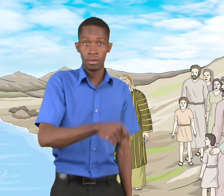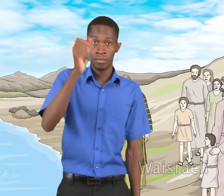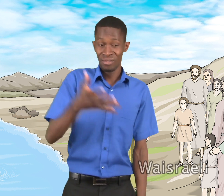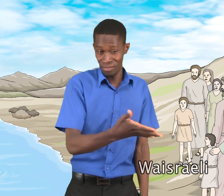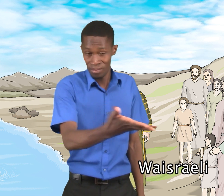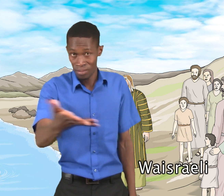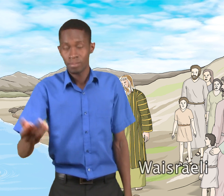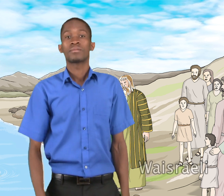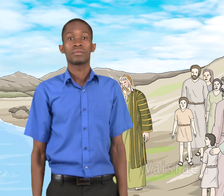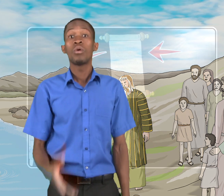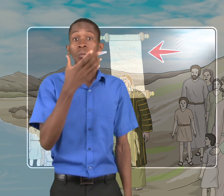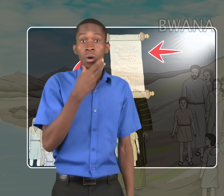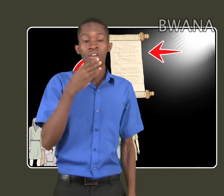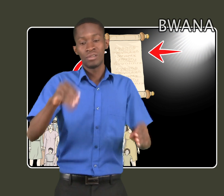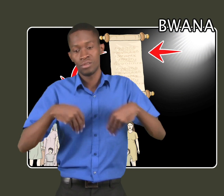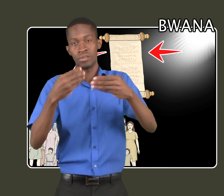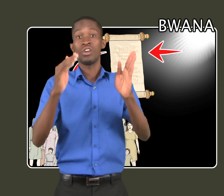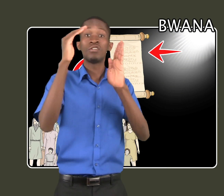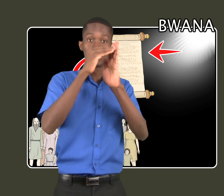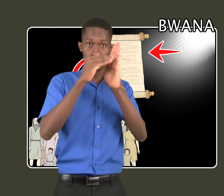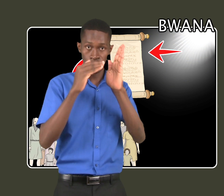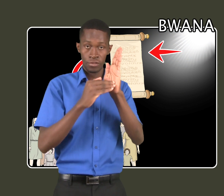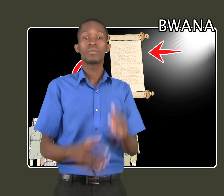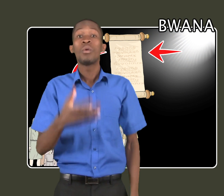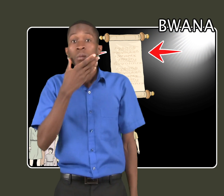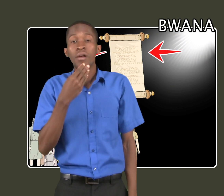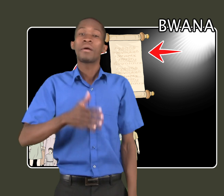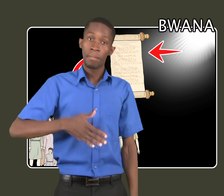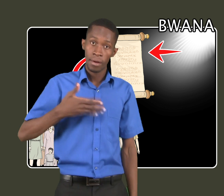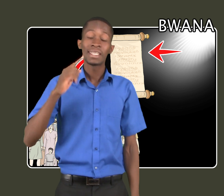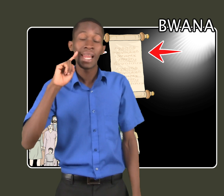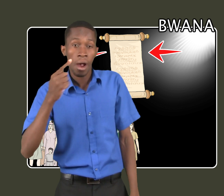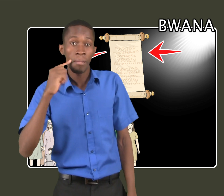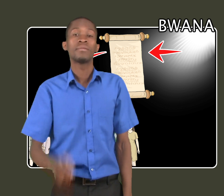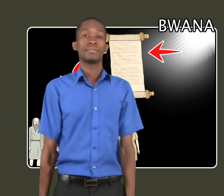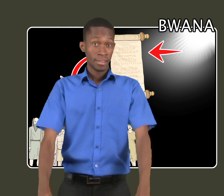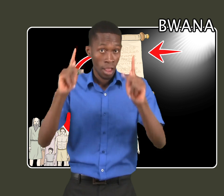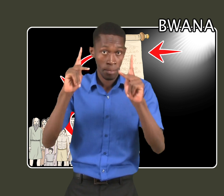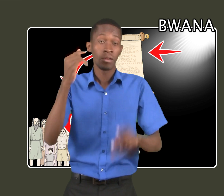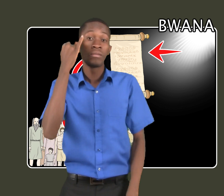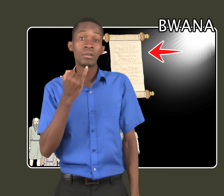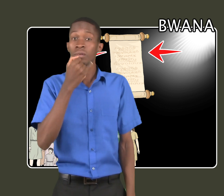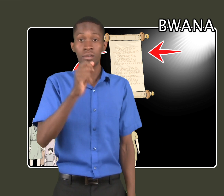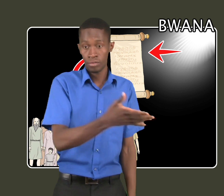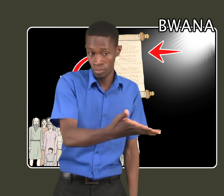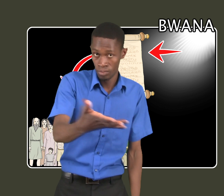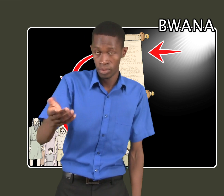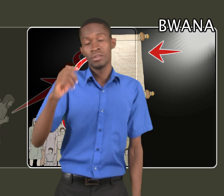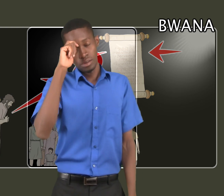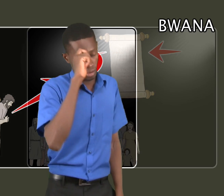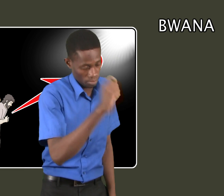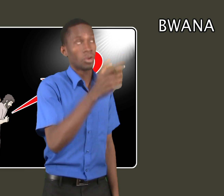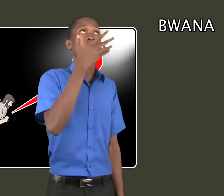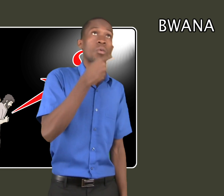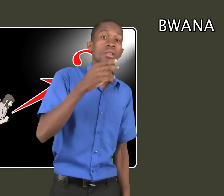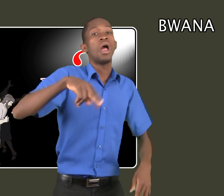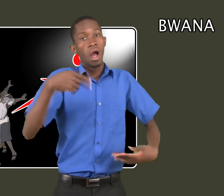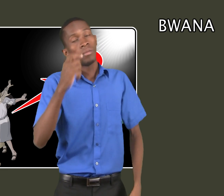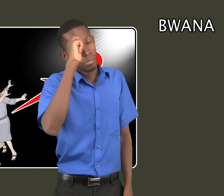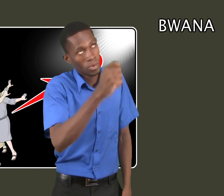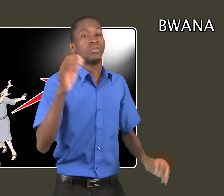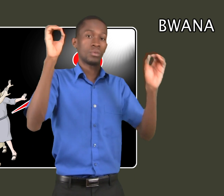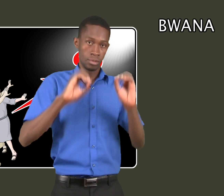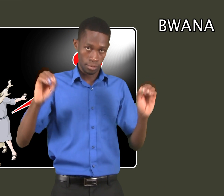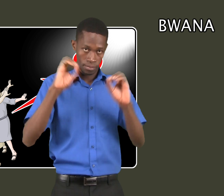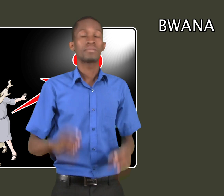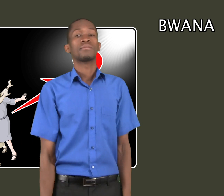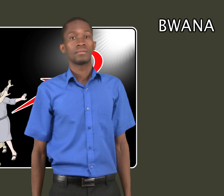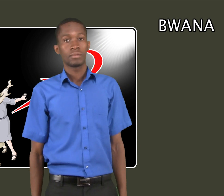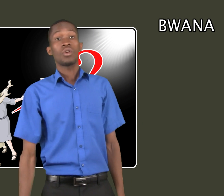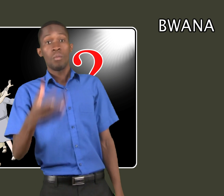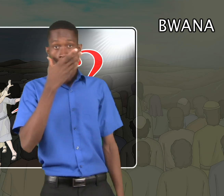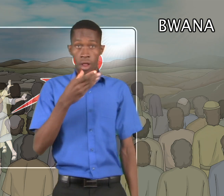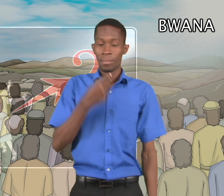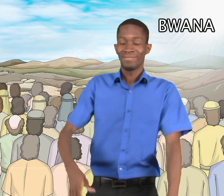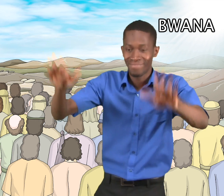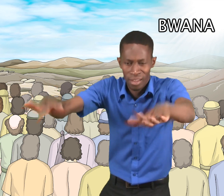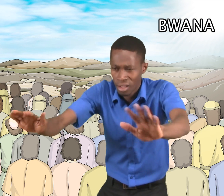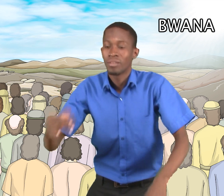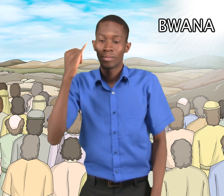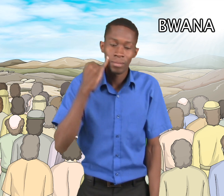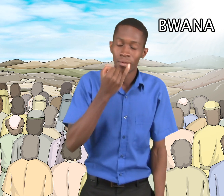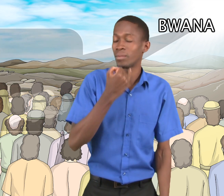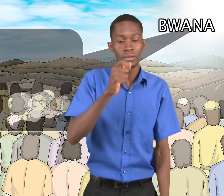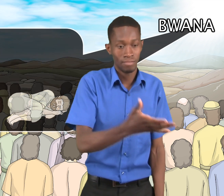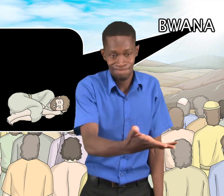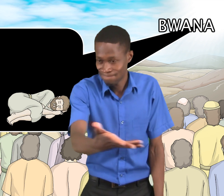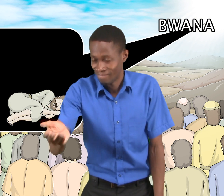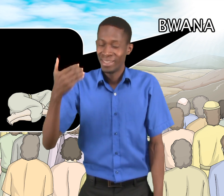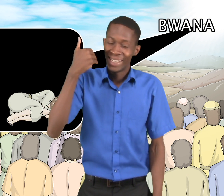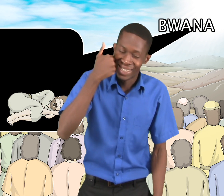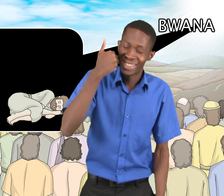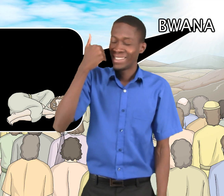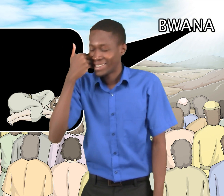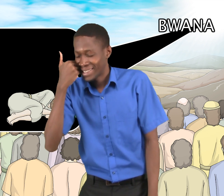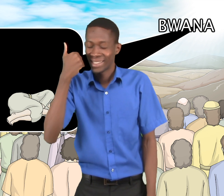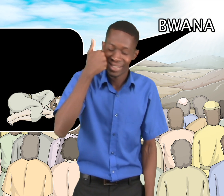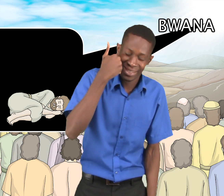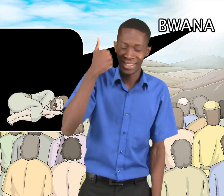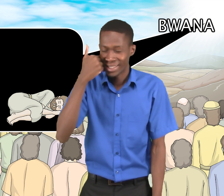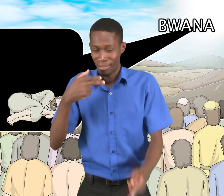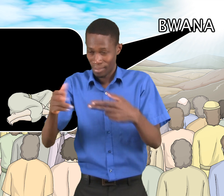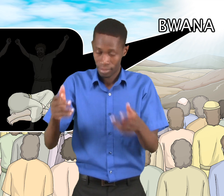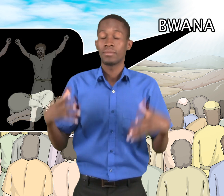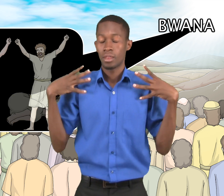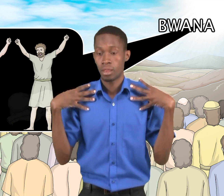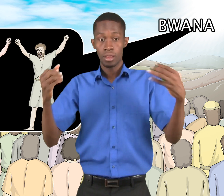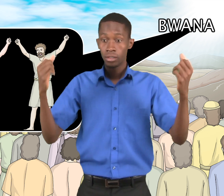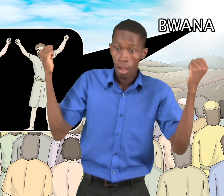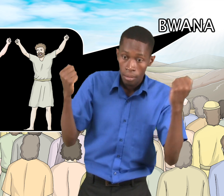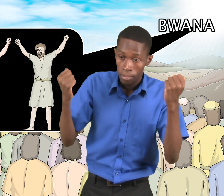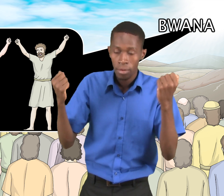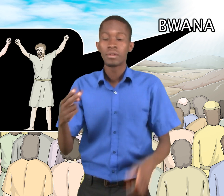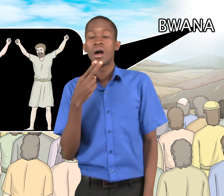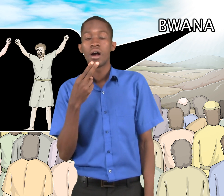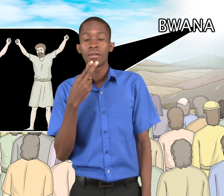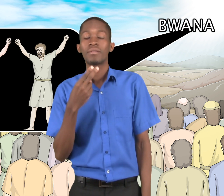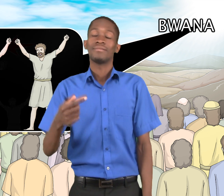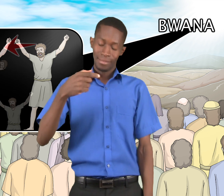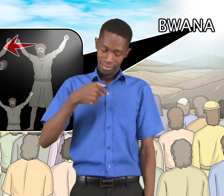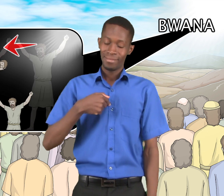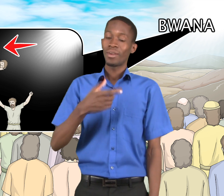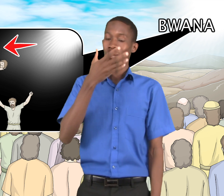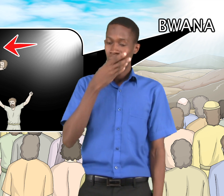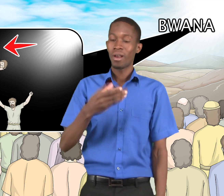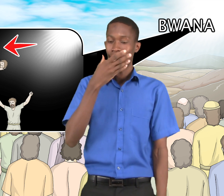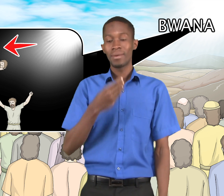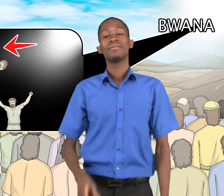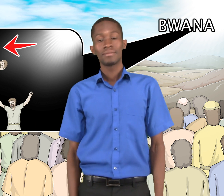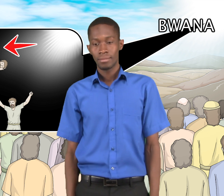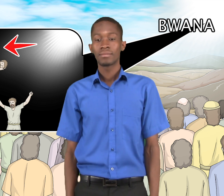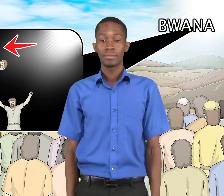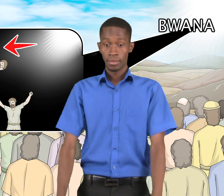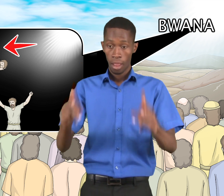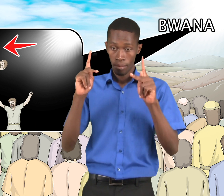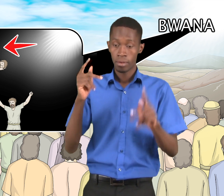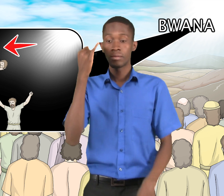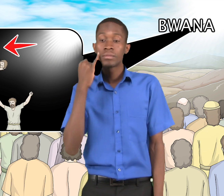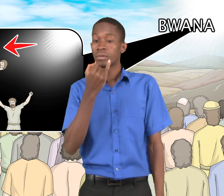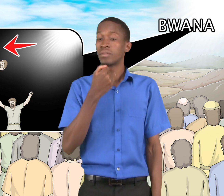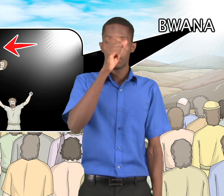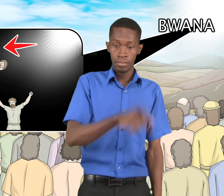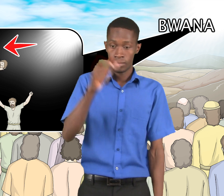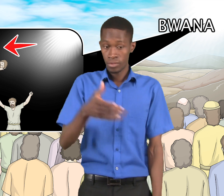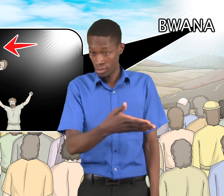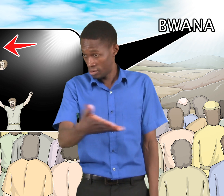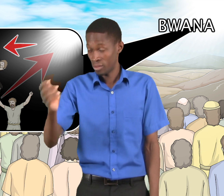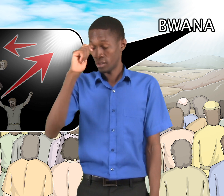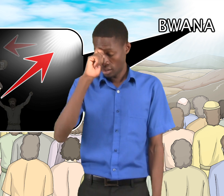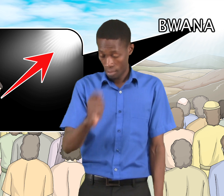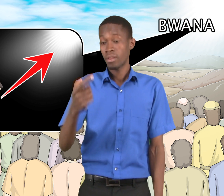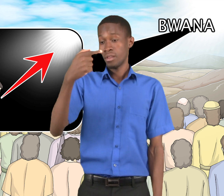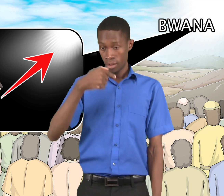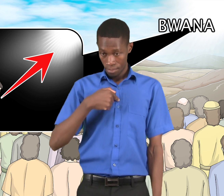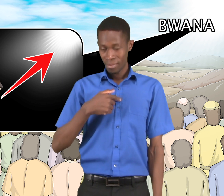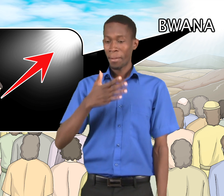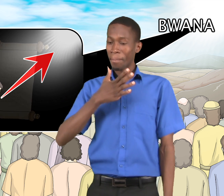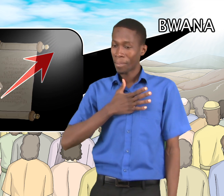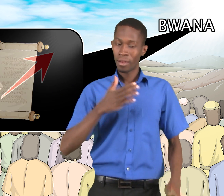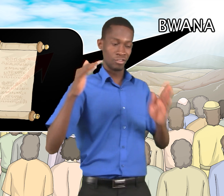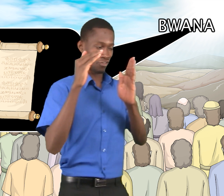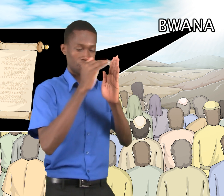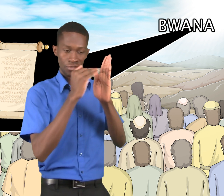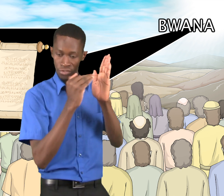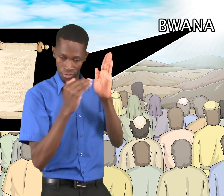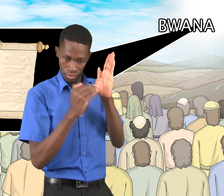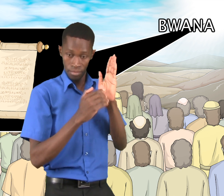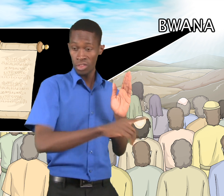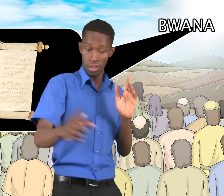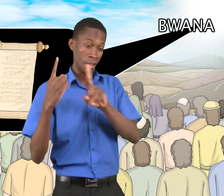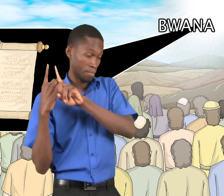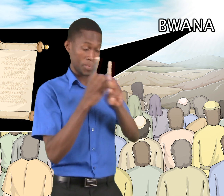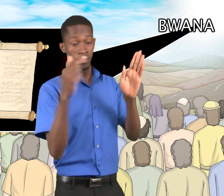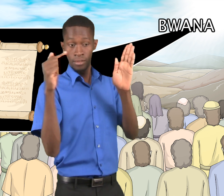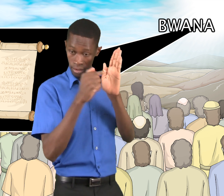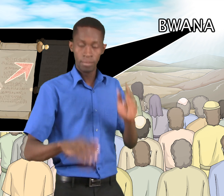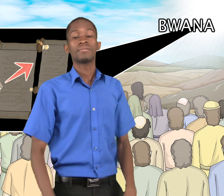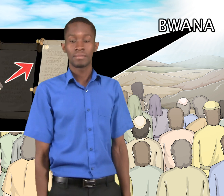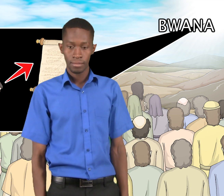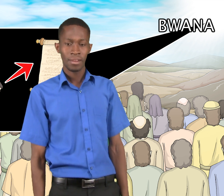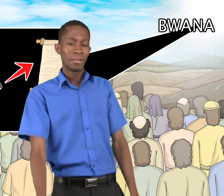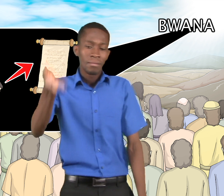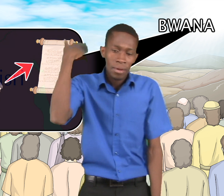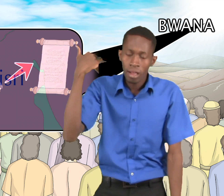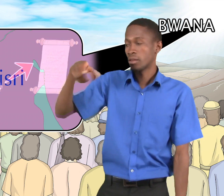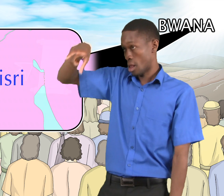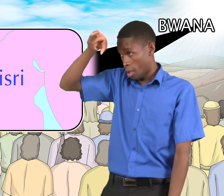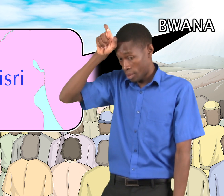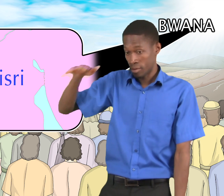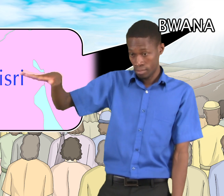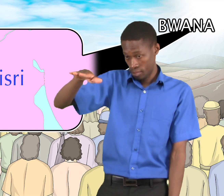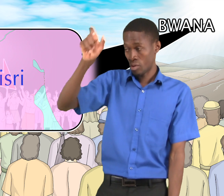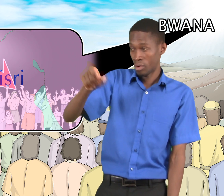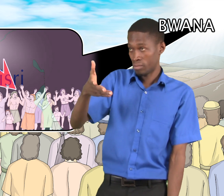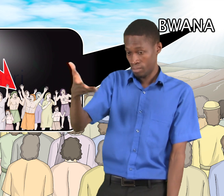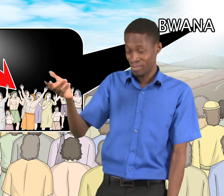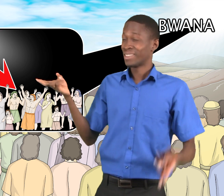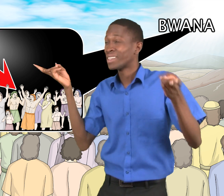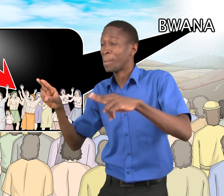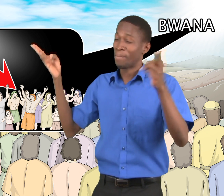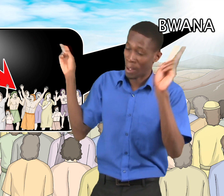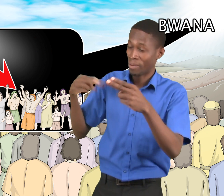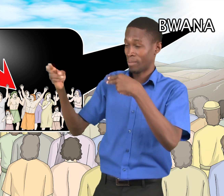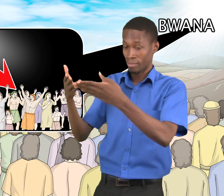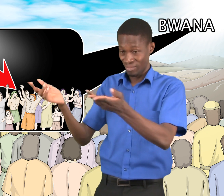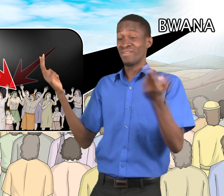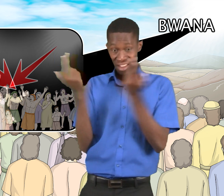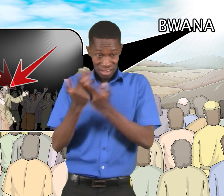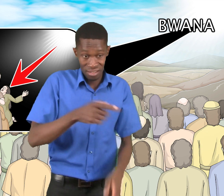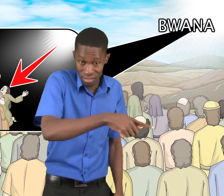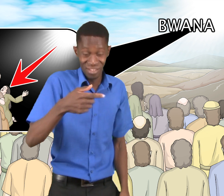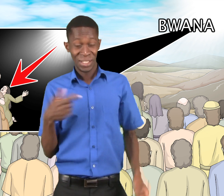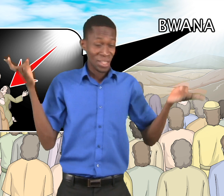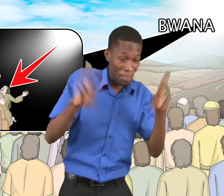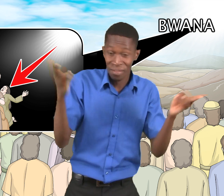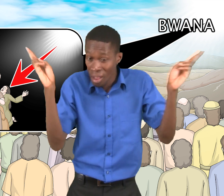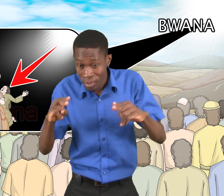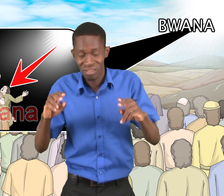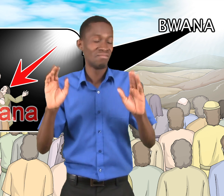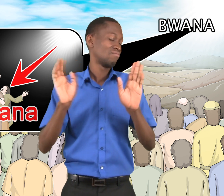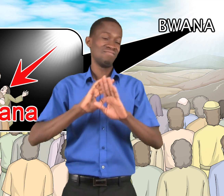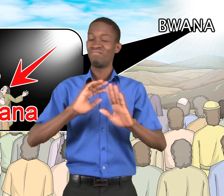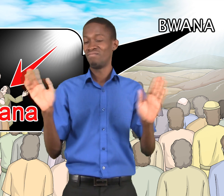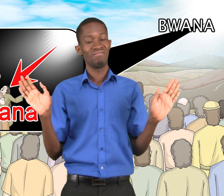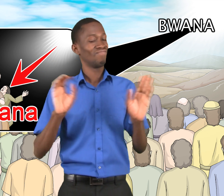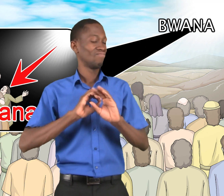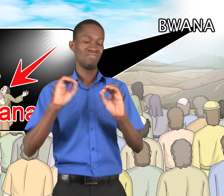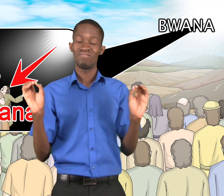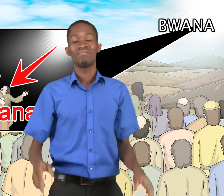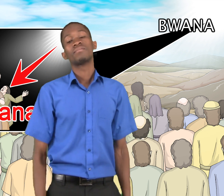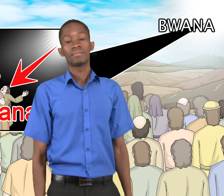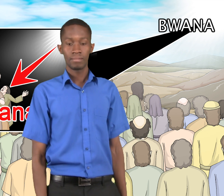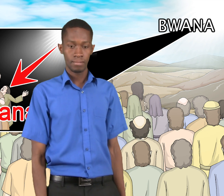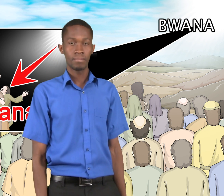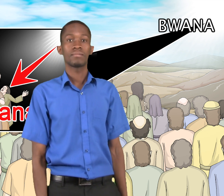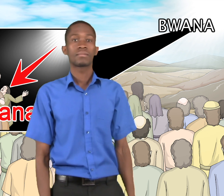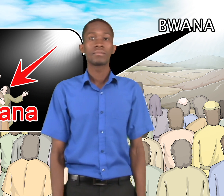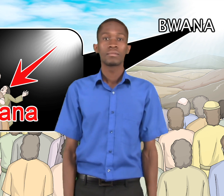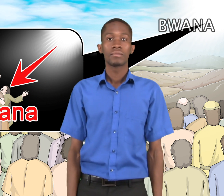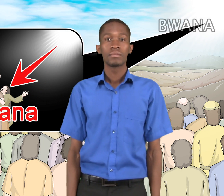There the LORD made for them a statute and an ordinance, and there He tested them, saying, “If you will listen carefully to the voice of the LORD your God, and do what is right in His eyes, and pay attention to His commands, and keep all His statutes, then I will not bring on you any of the diseases I inflicted on the Egyptians.